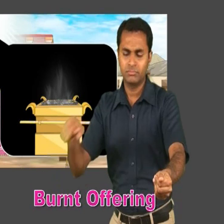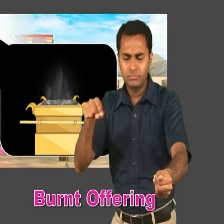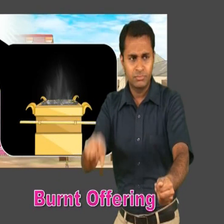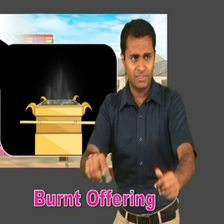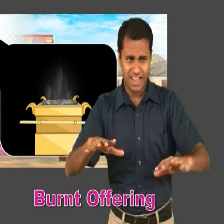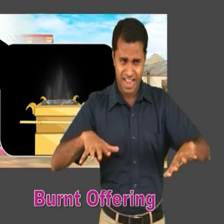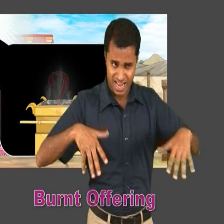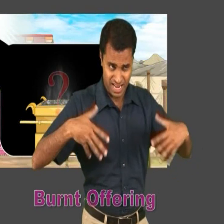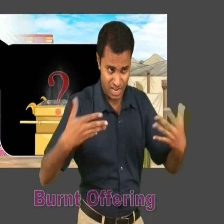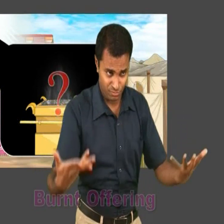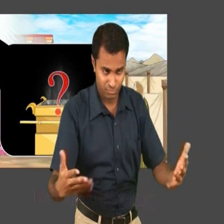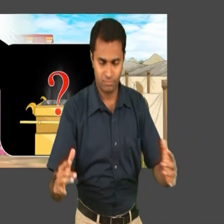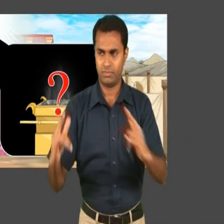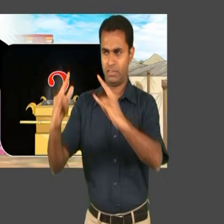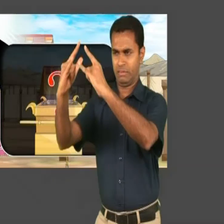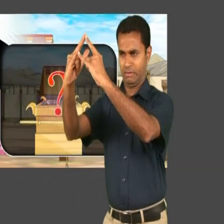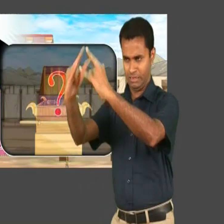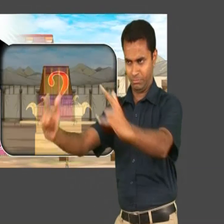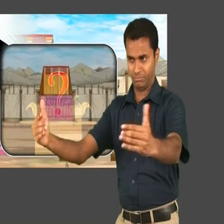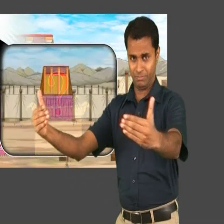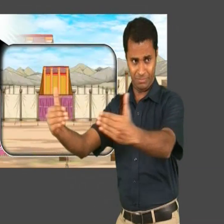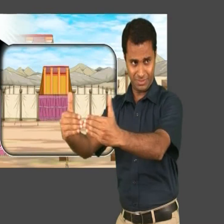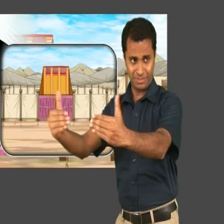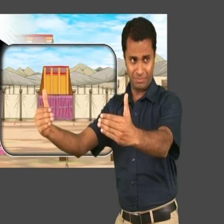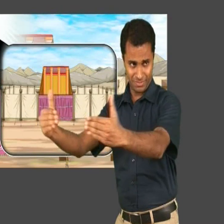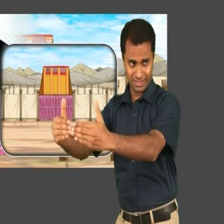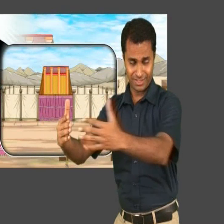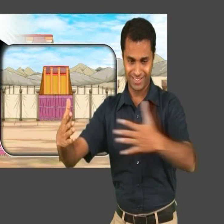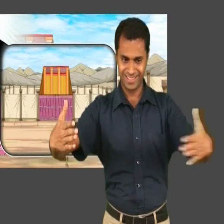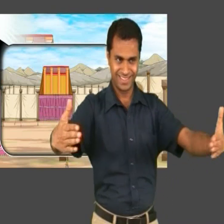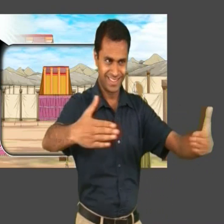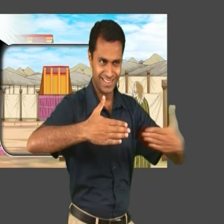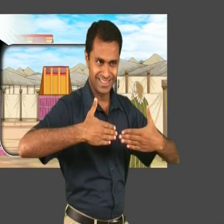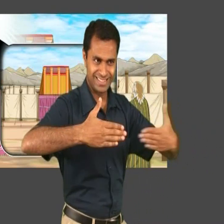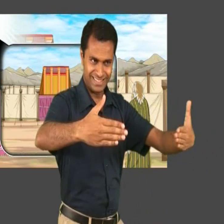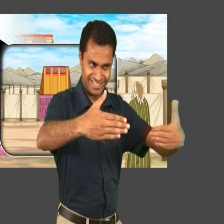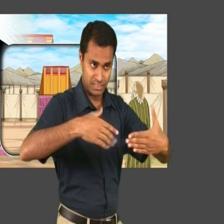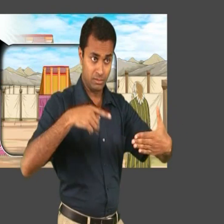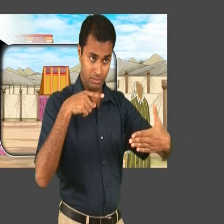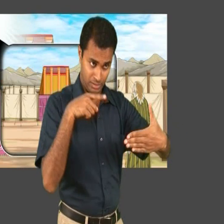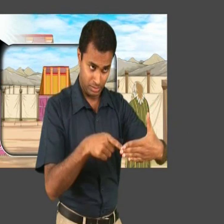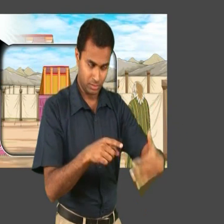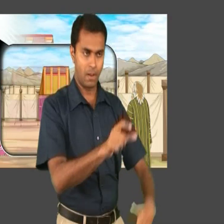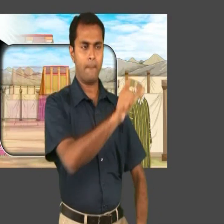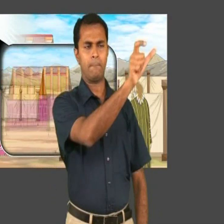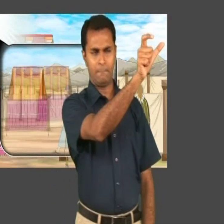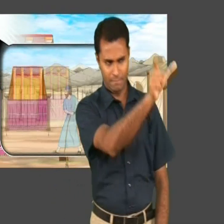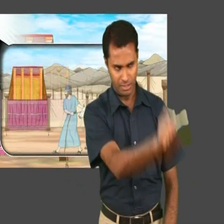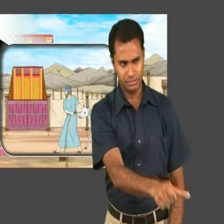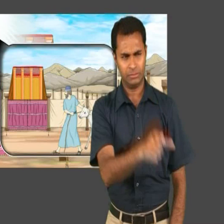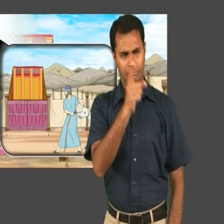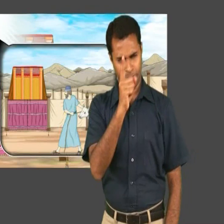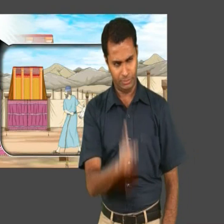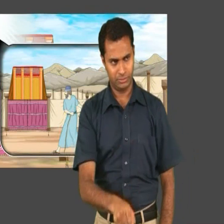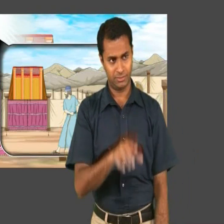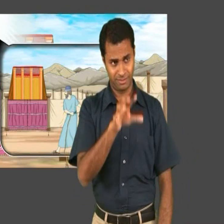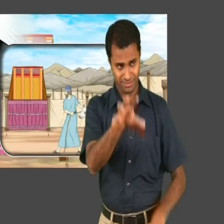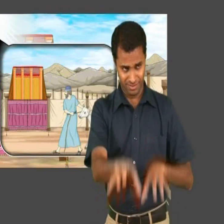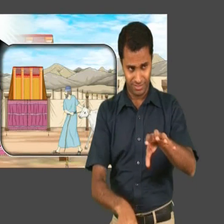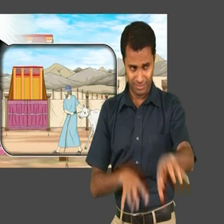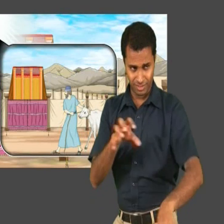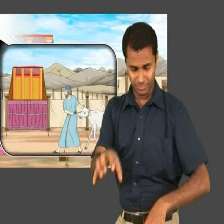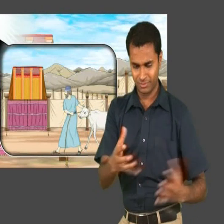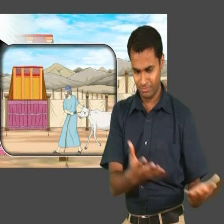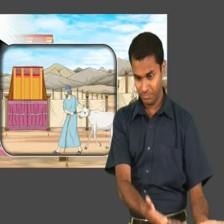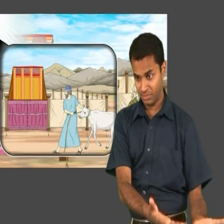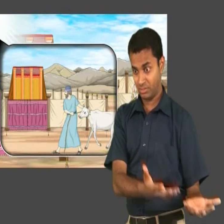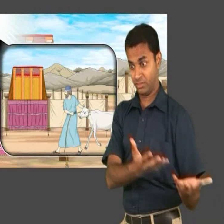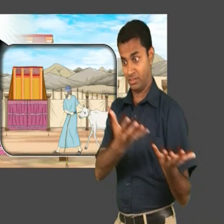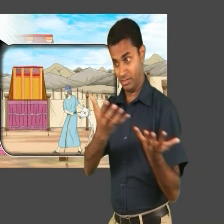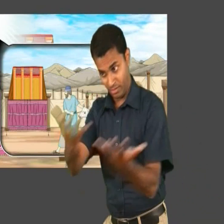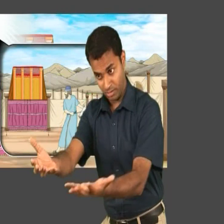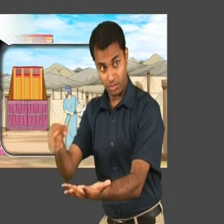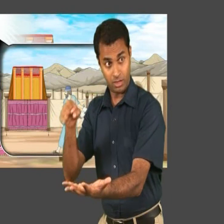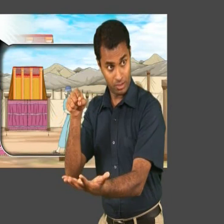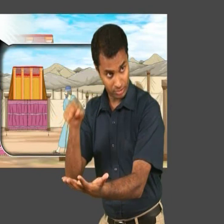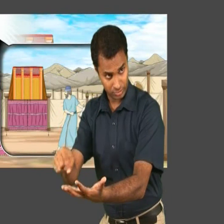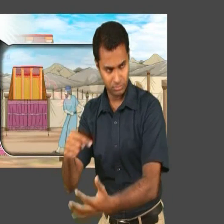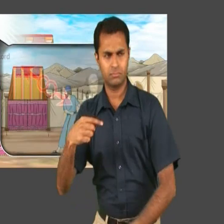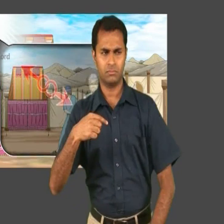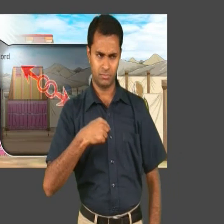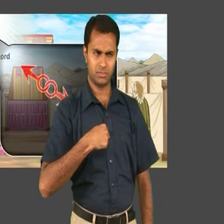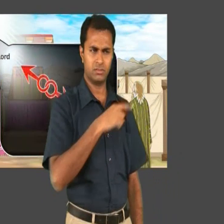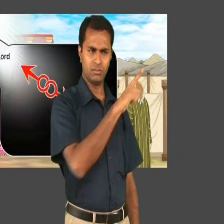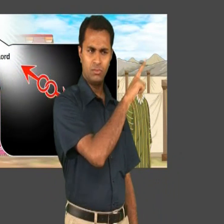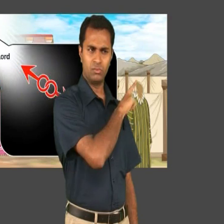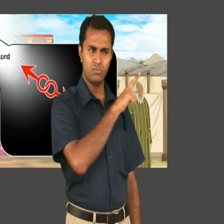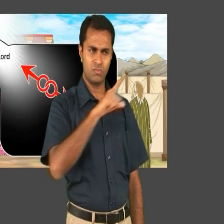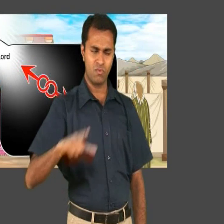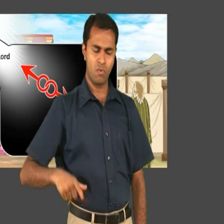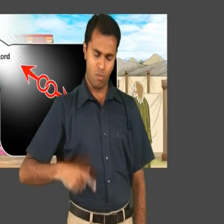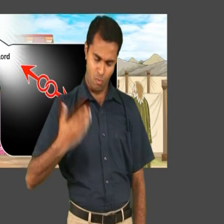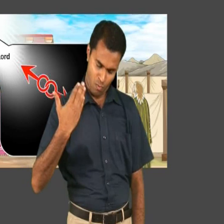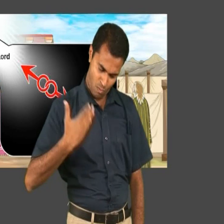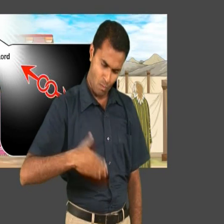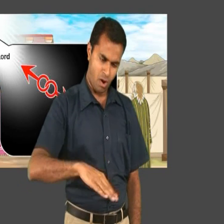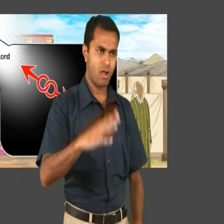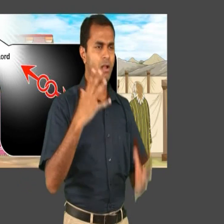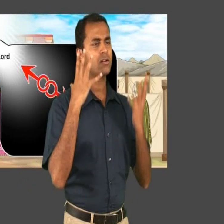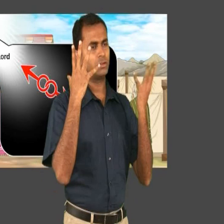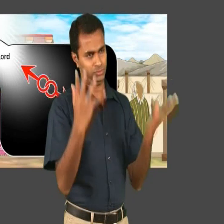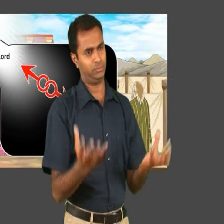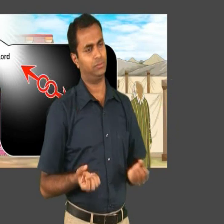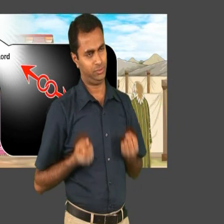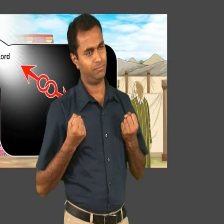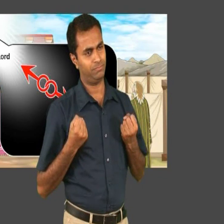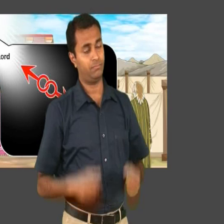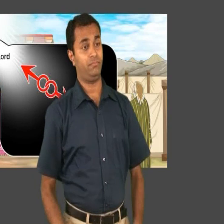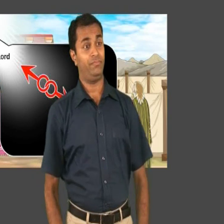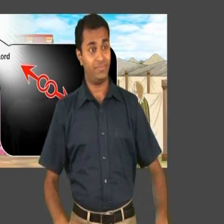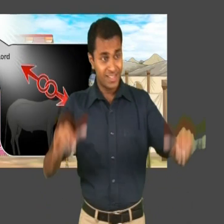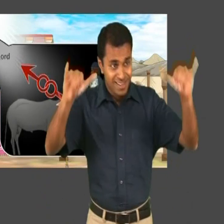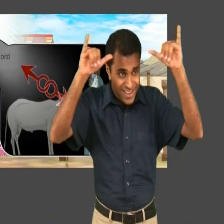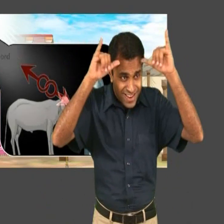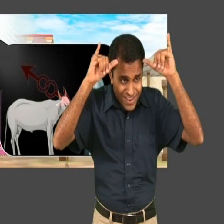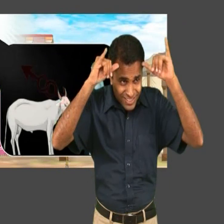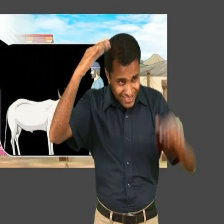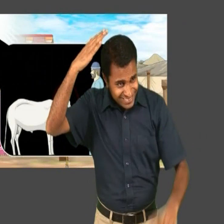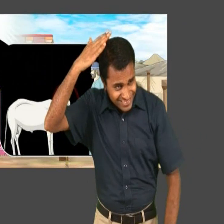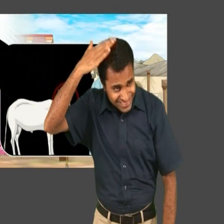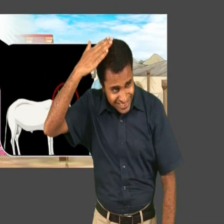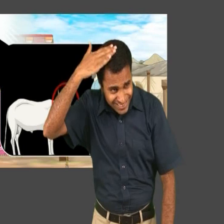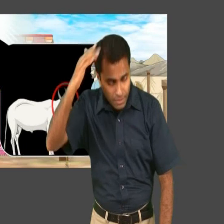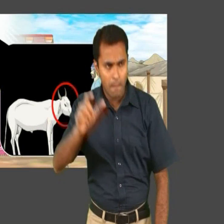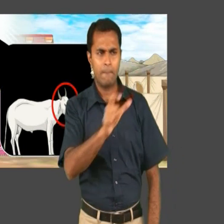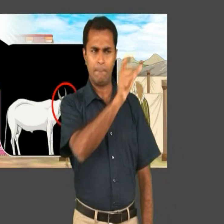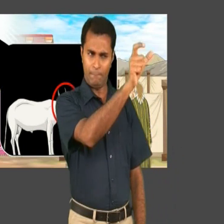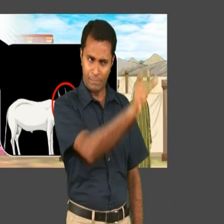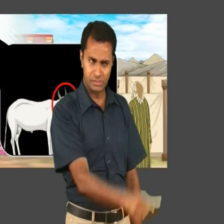He must bring it to the entrance to the Tent of Meeting for its acceptance before the LORD.